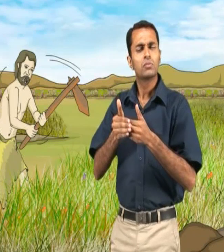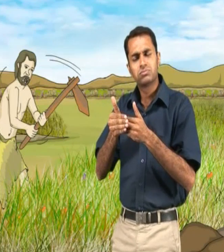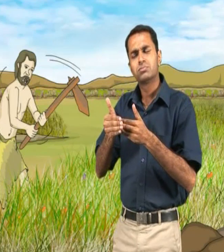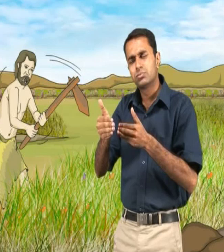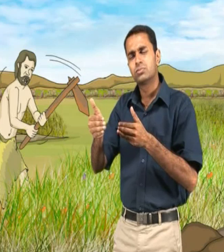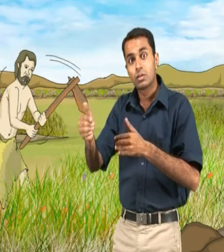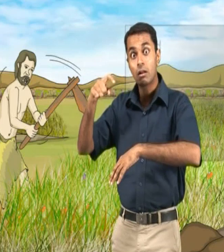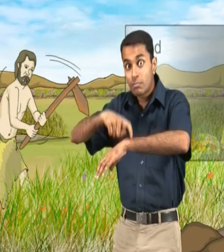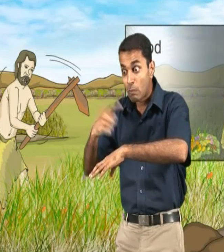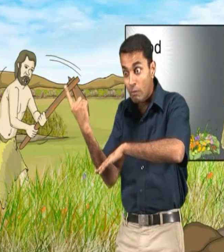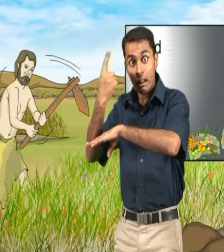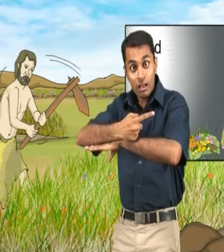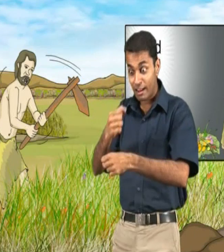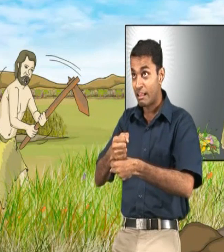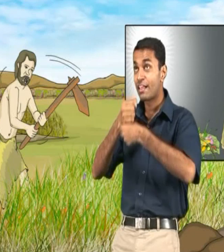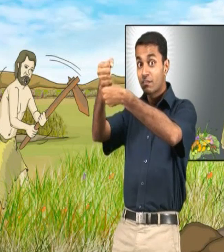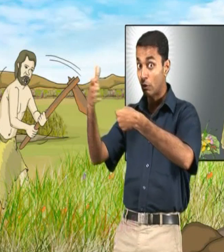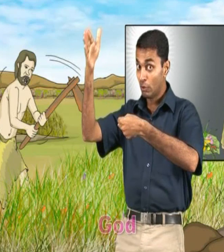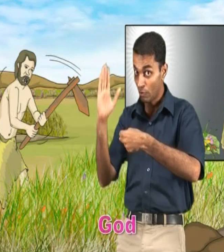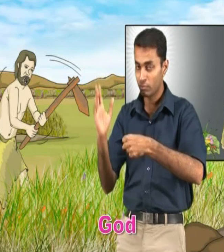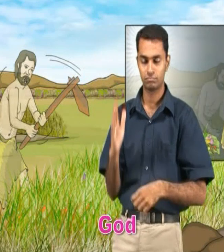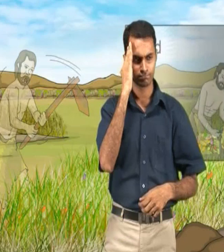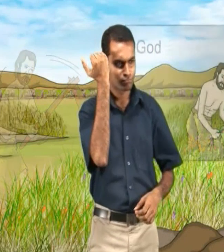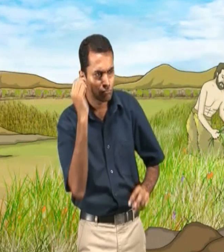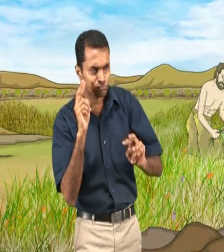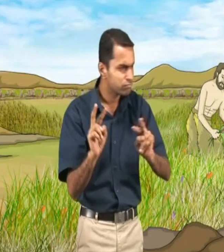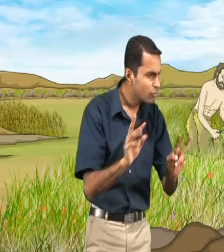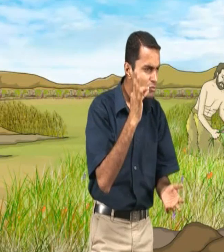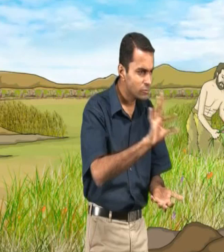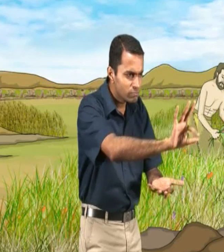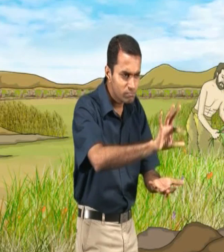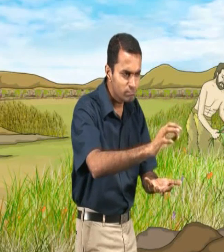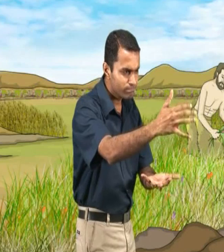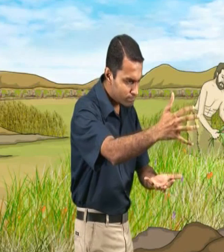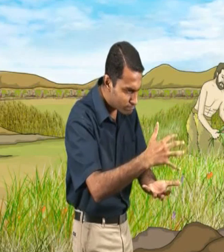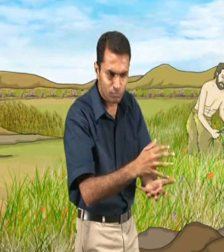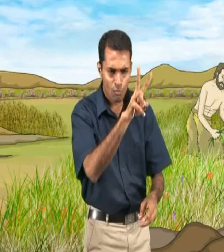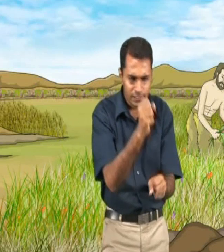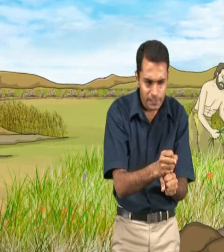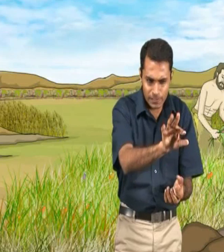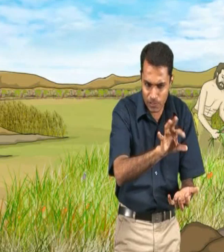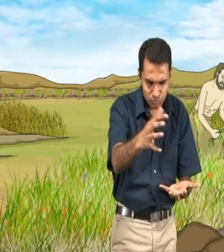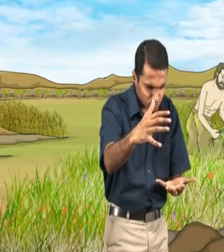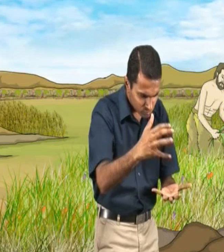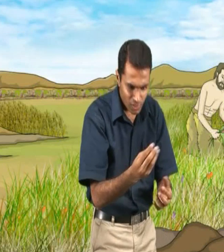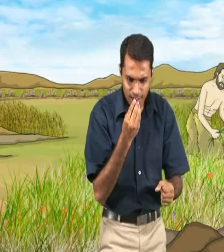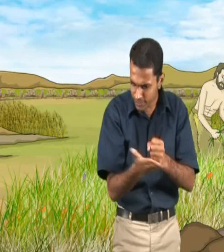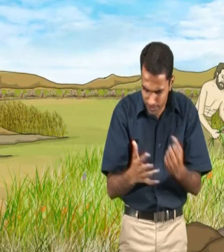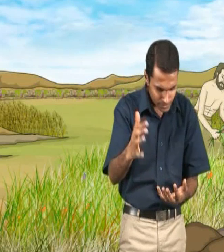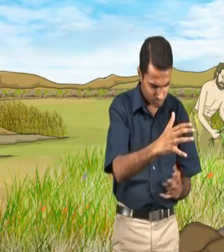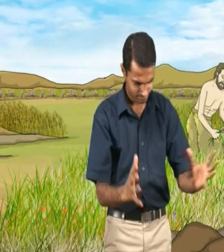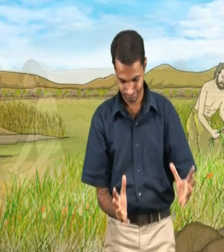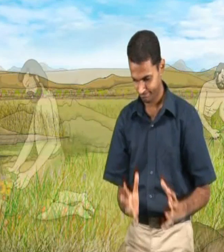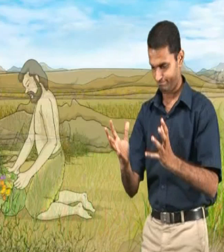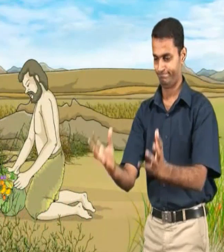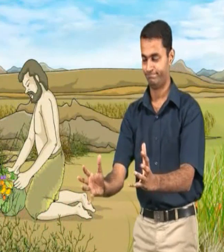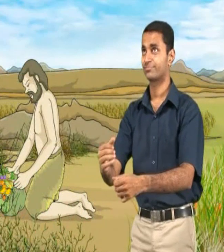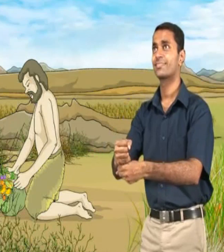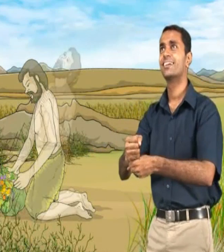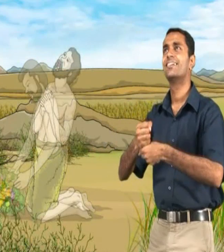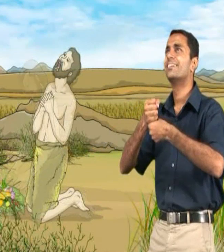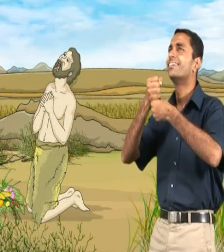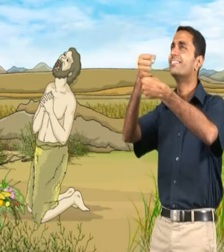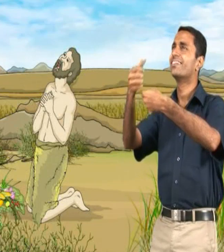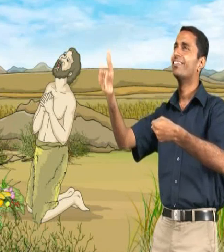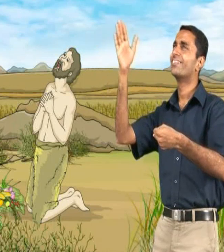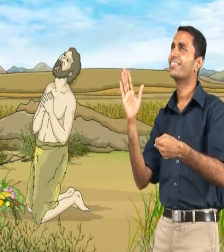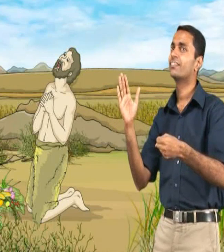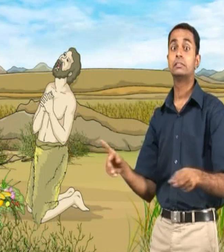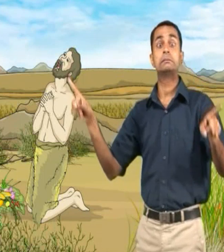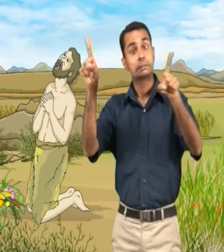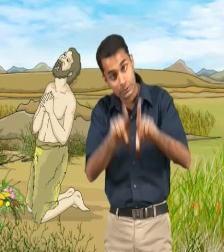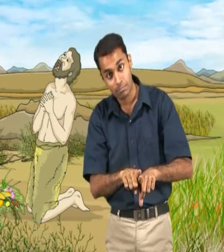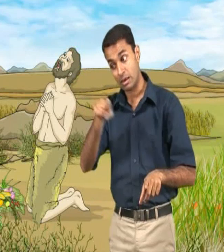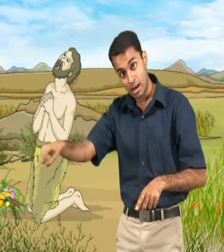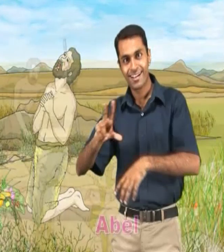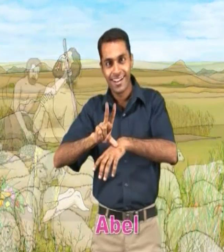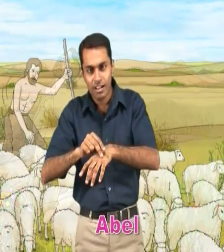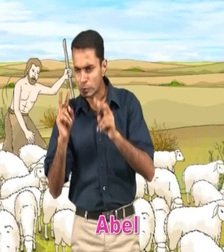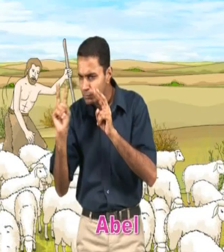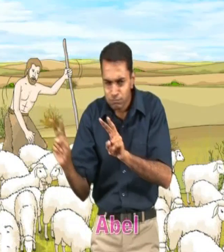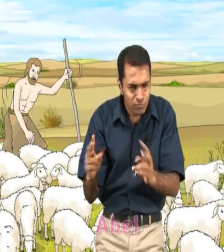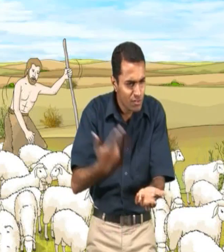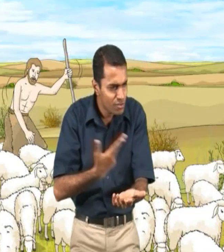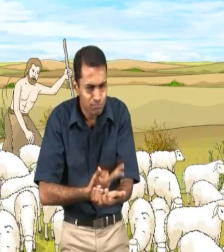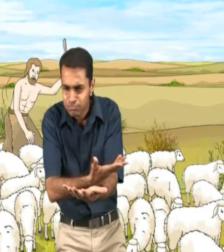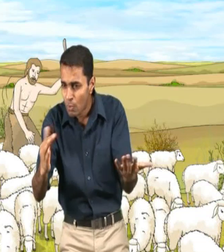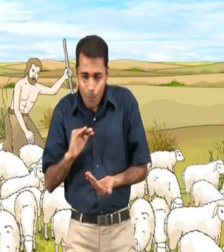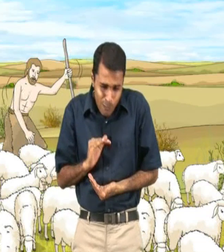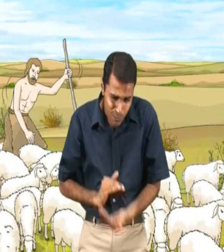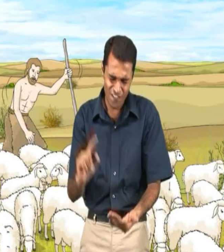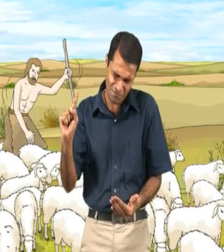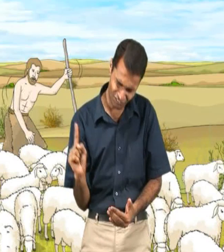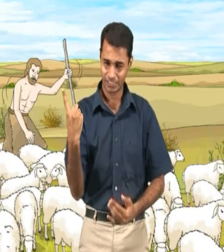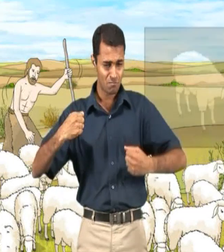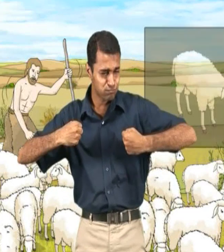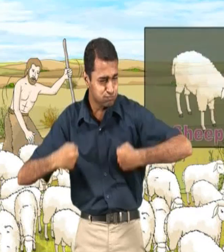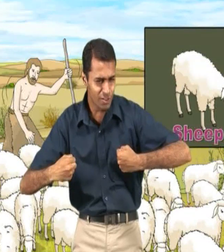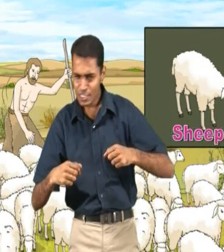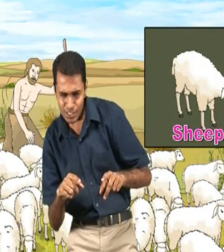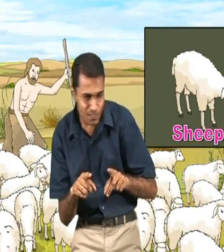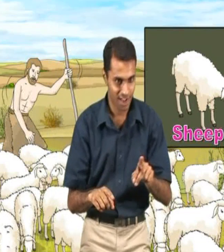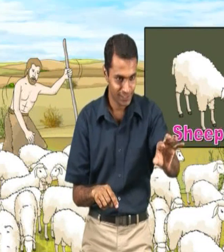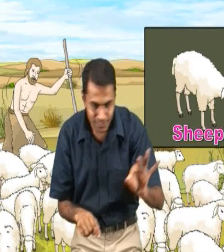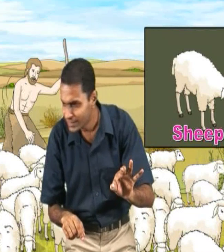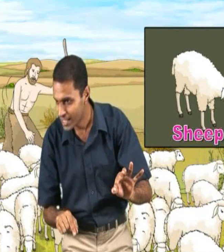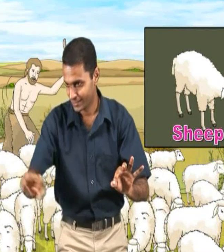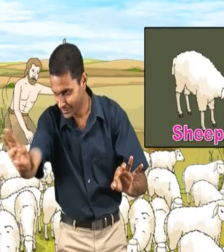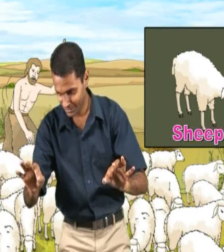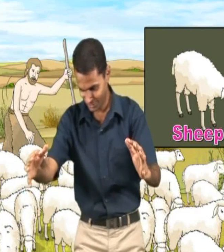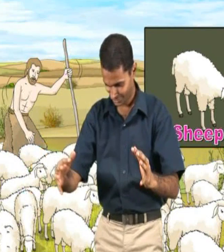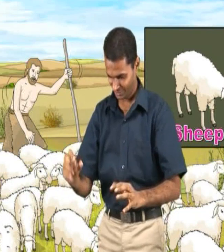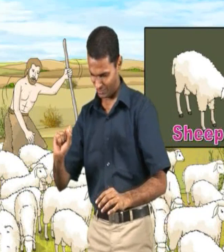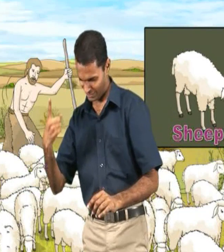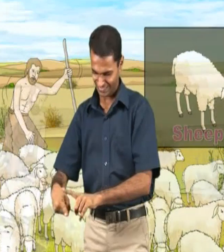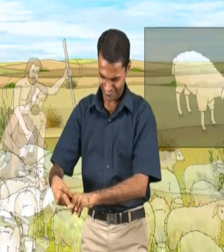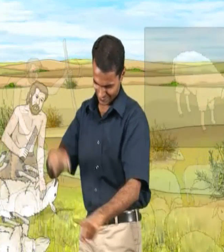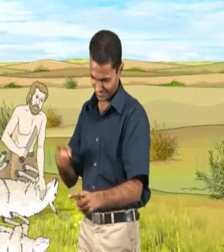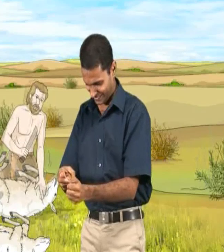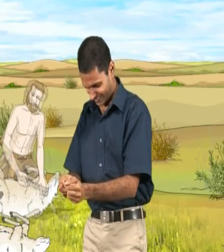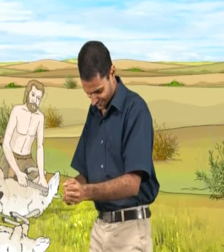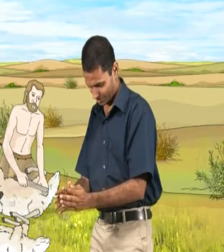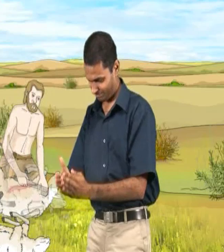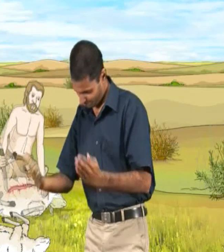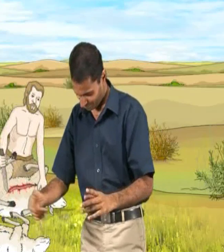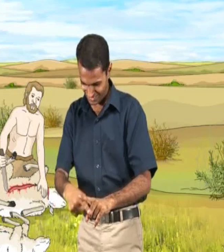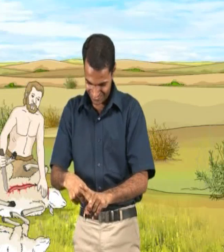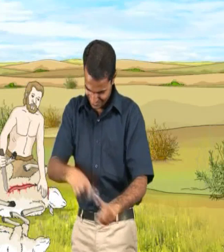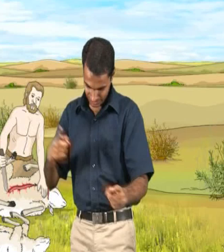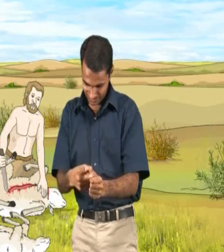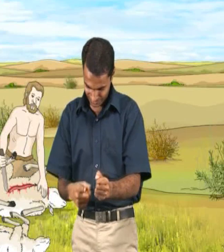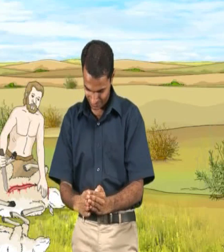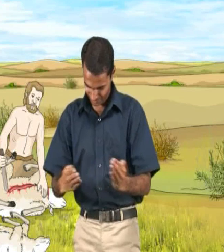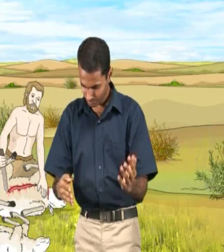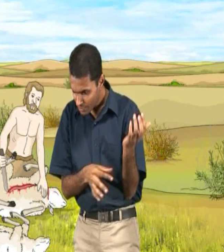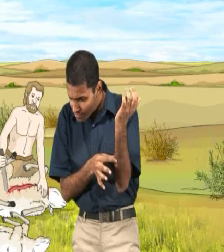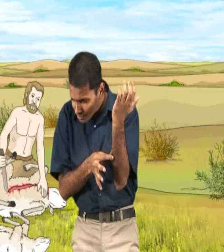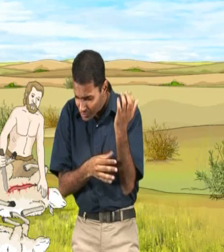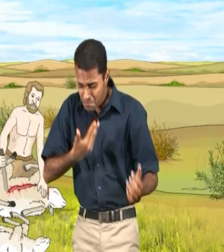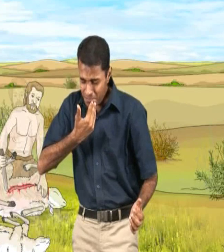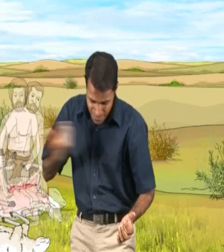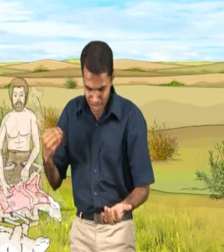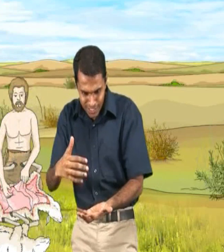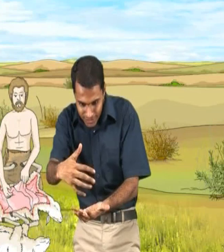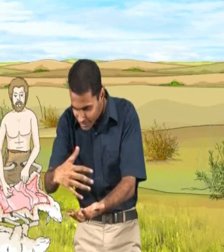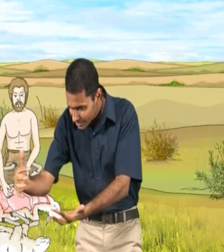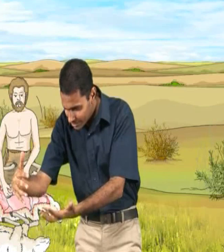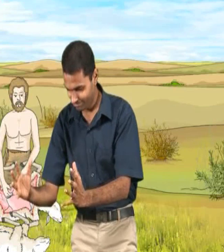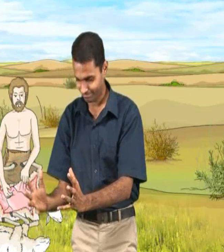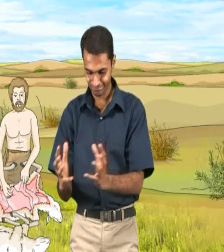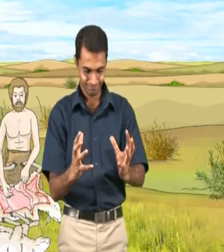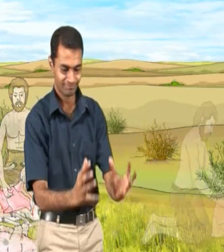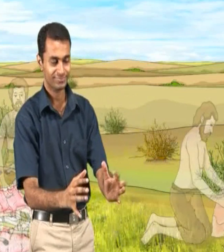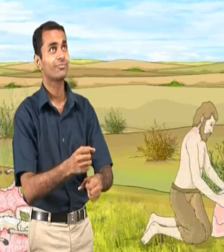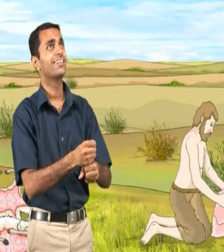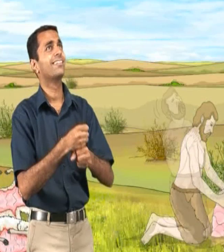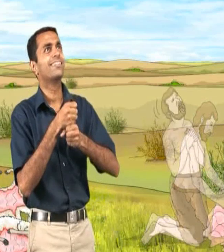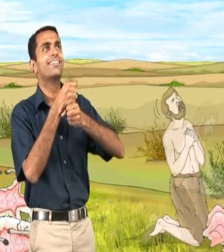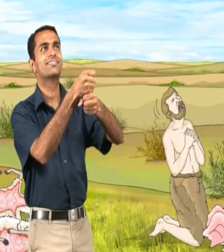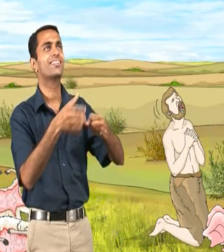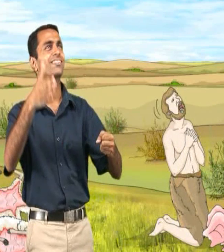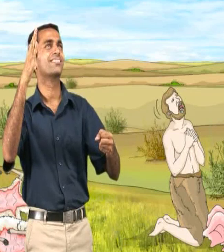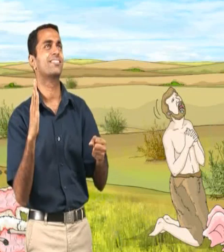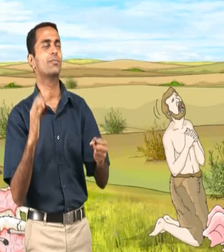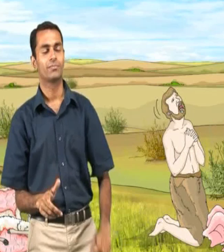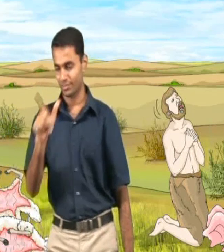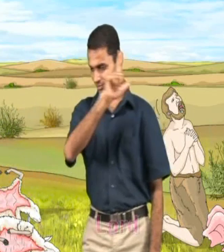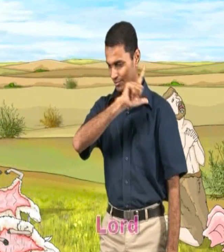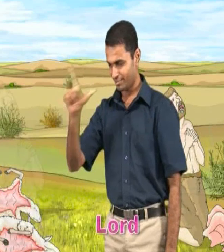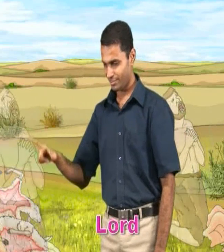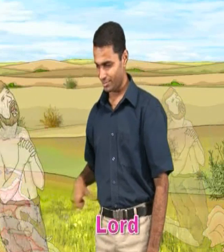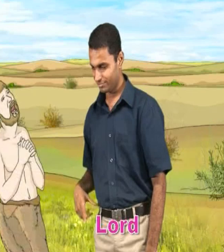So in the course of time, Cain brought some of the fruit of the soil as an offering to the LORD, while Abel brought the best portions of the firstborn of his flock.